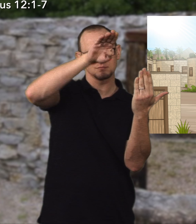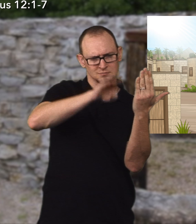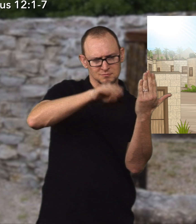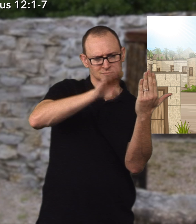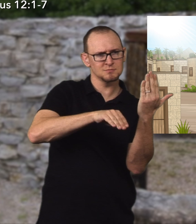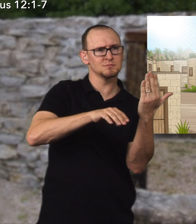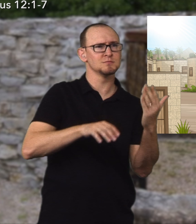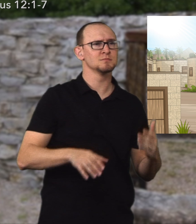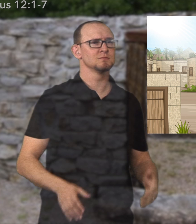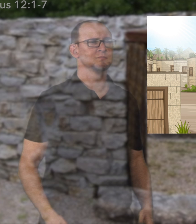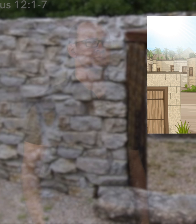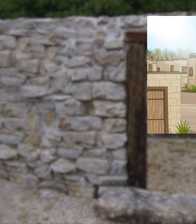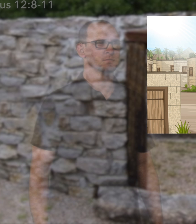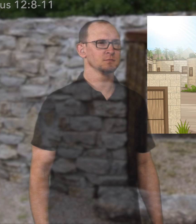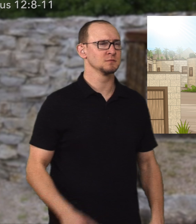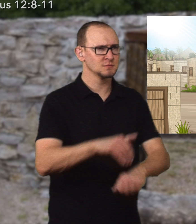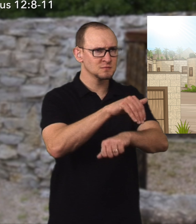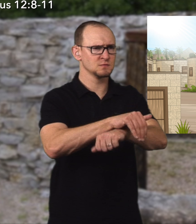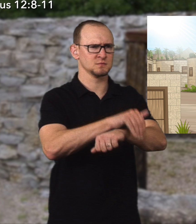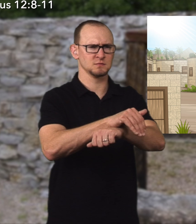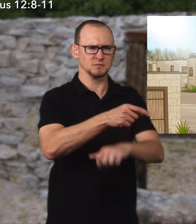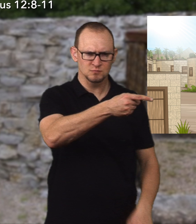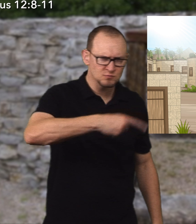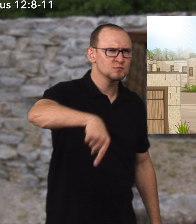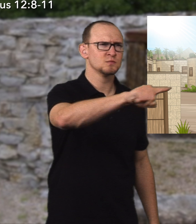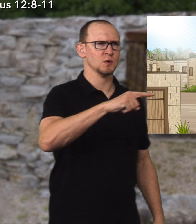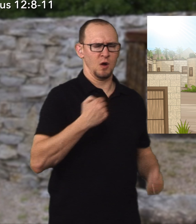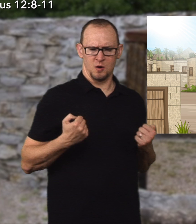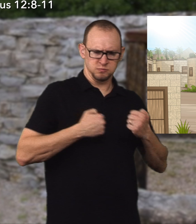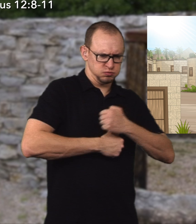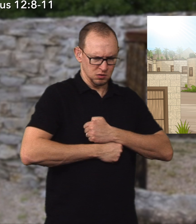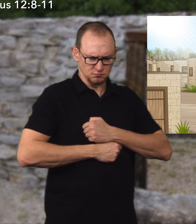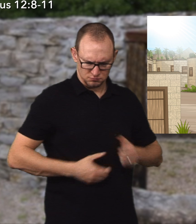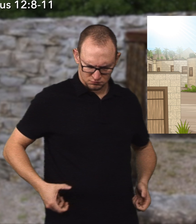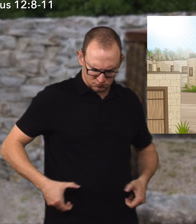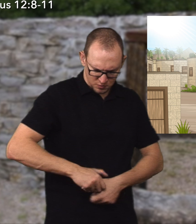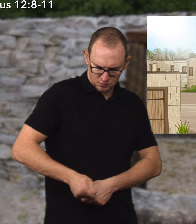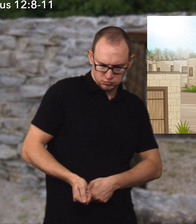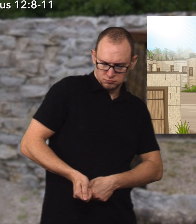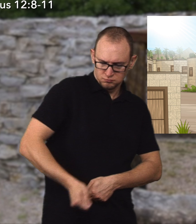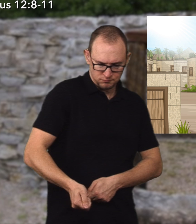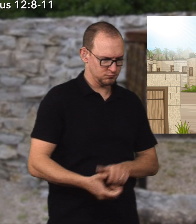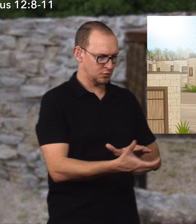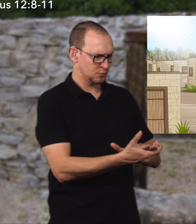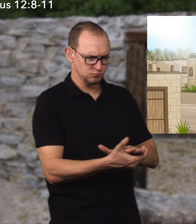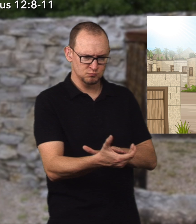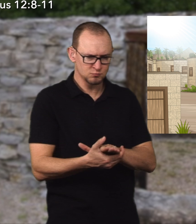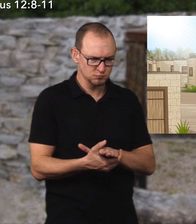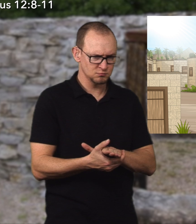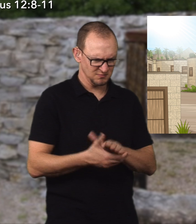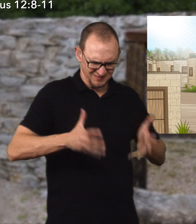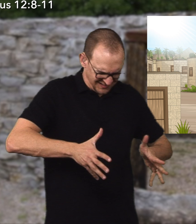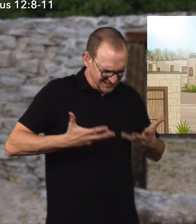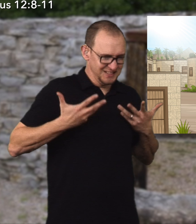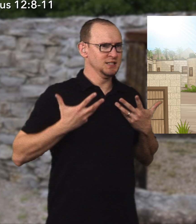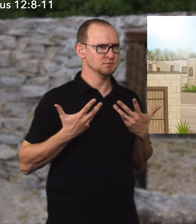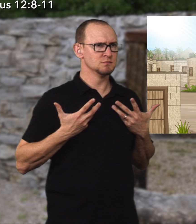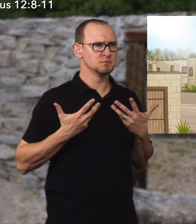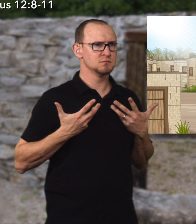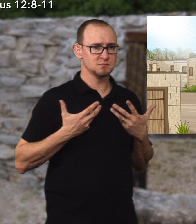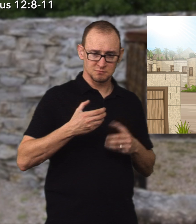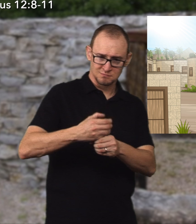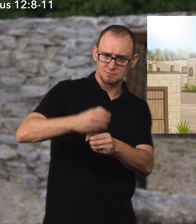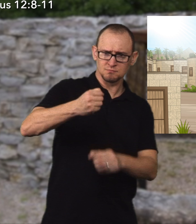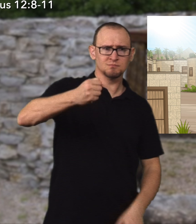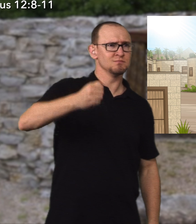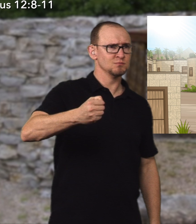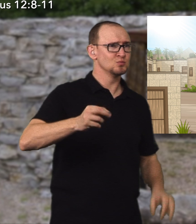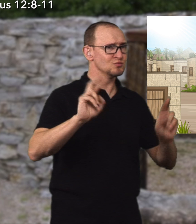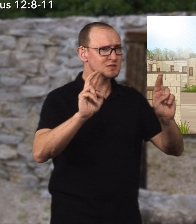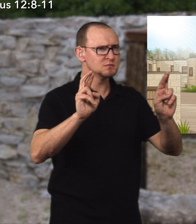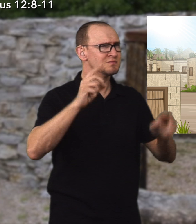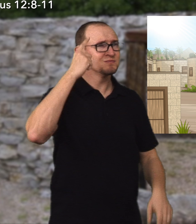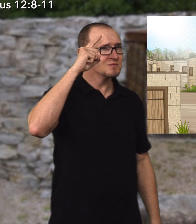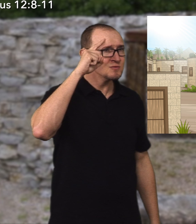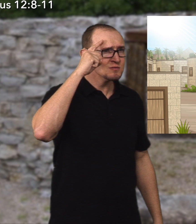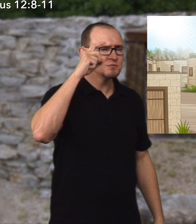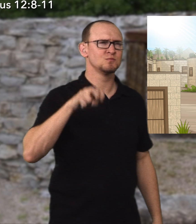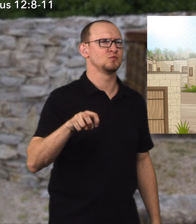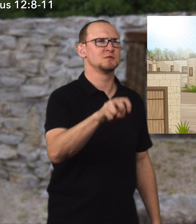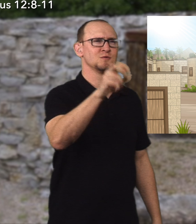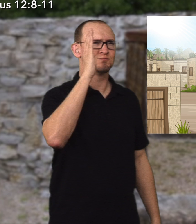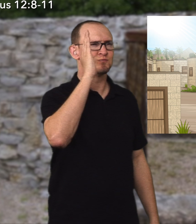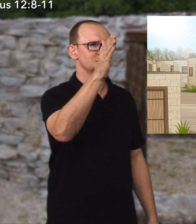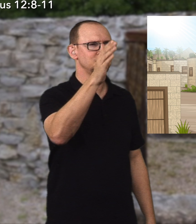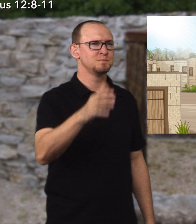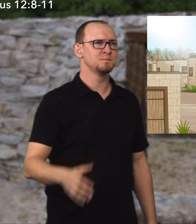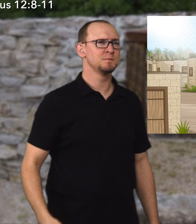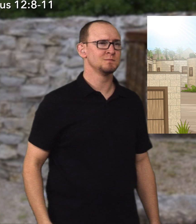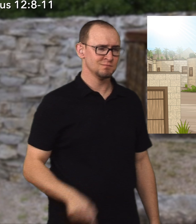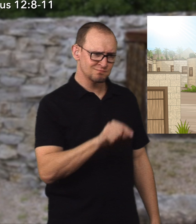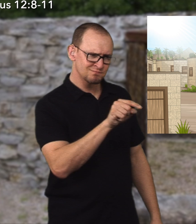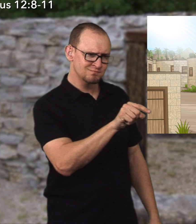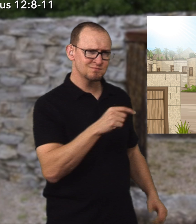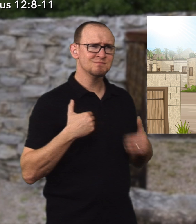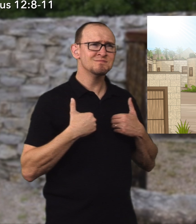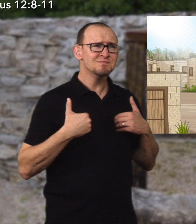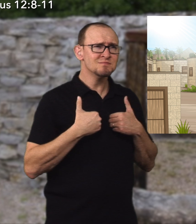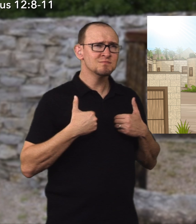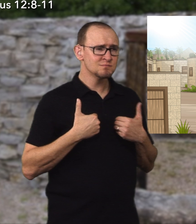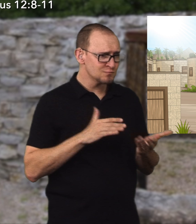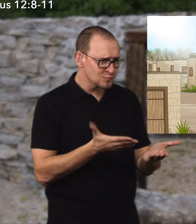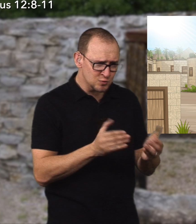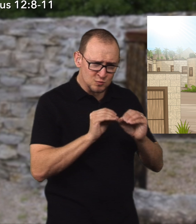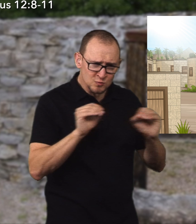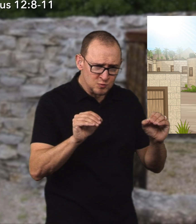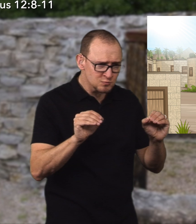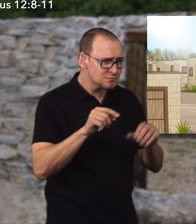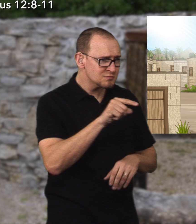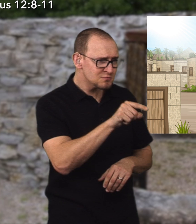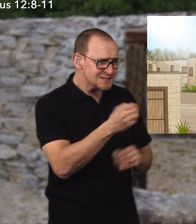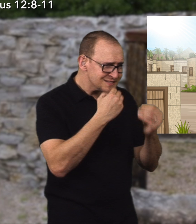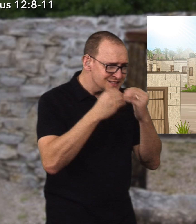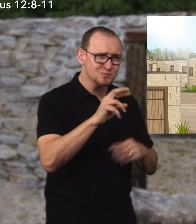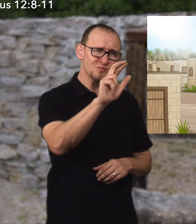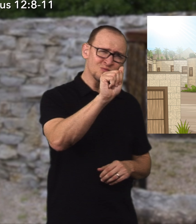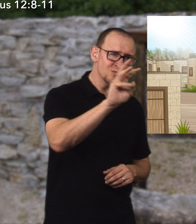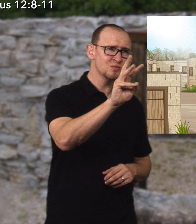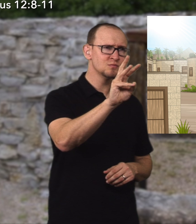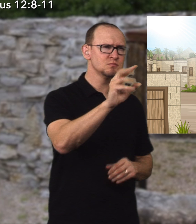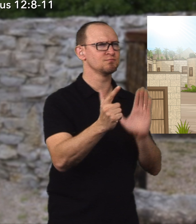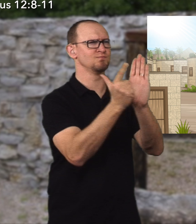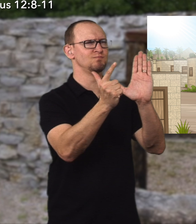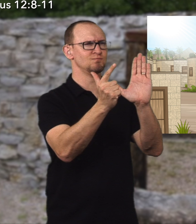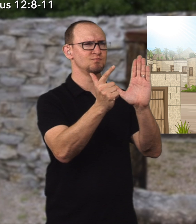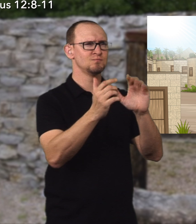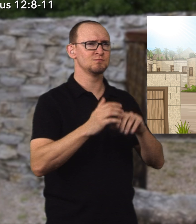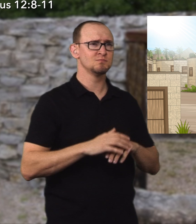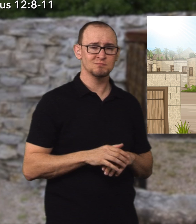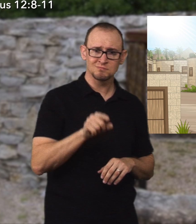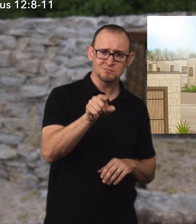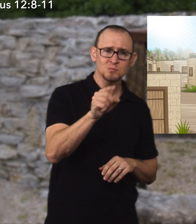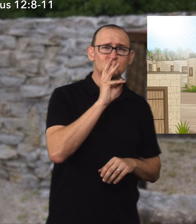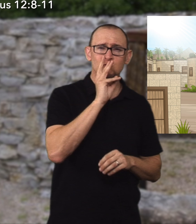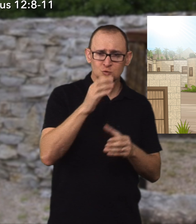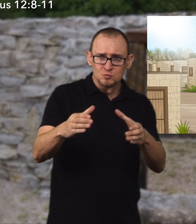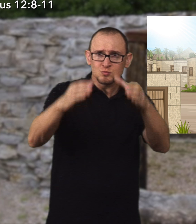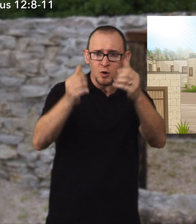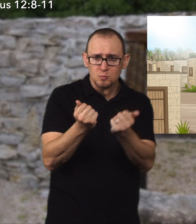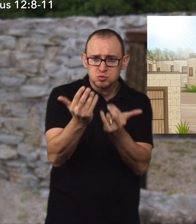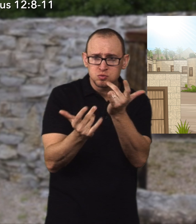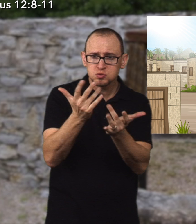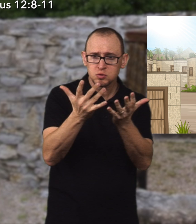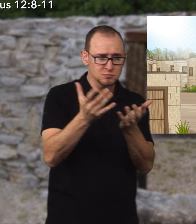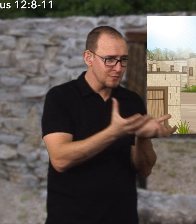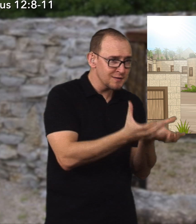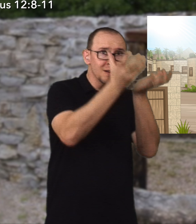They are to eat the meat that night, roasted over the fire, along with unleavened bread and bitter herbs.